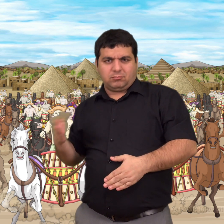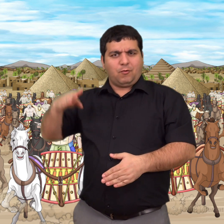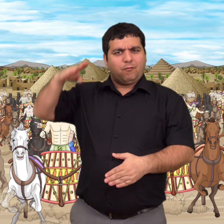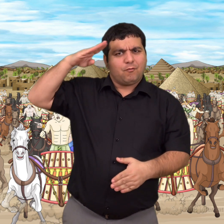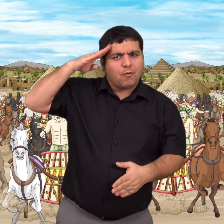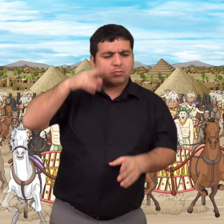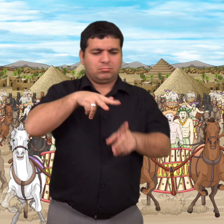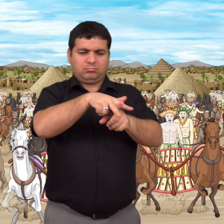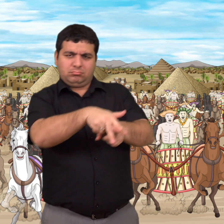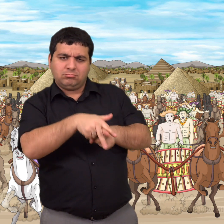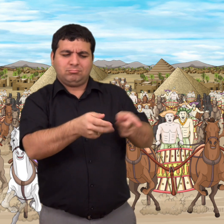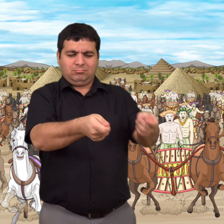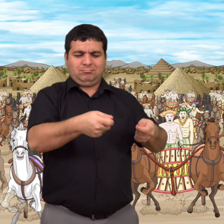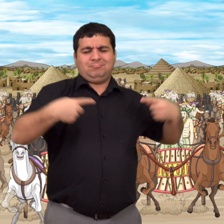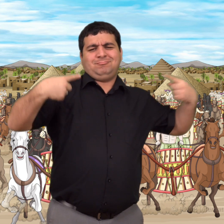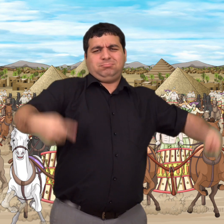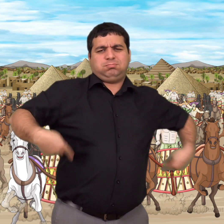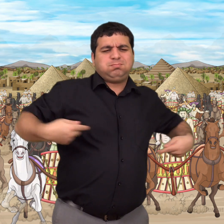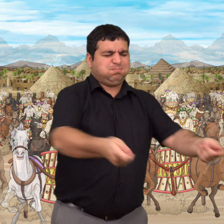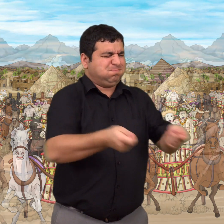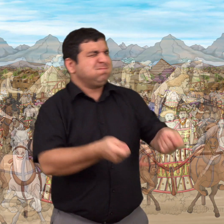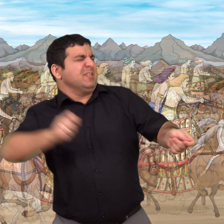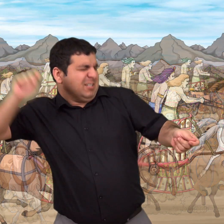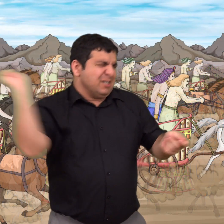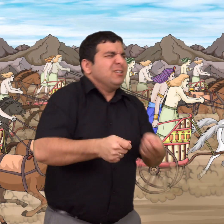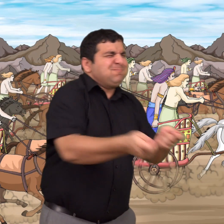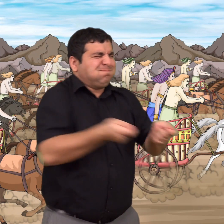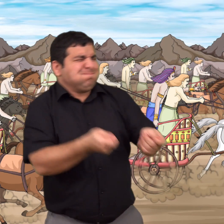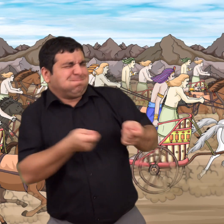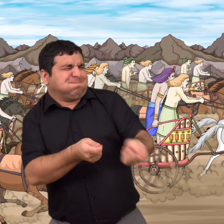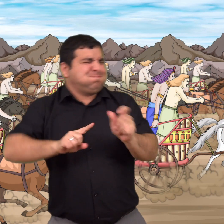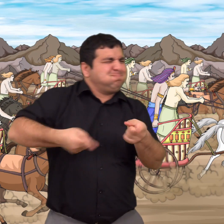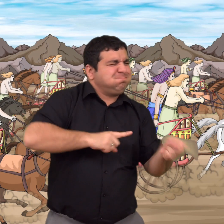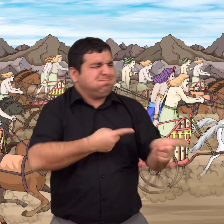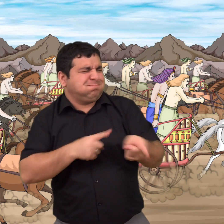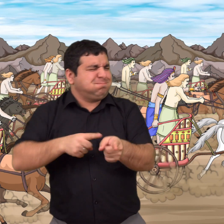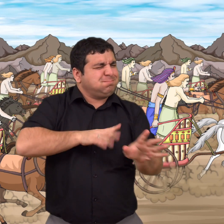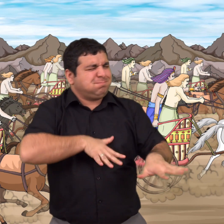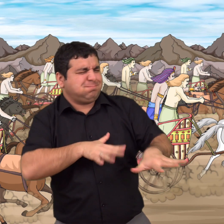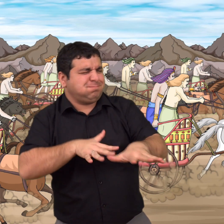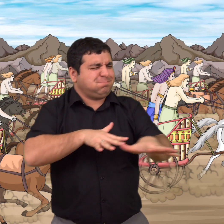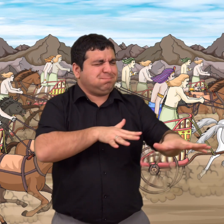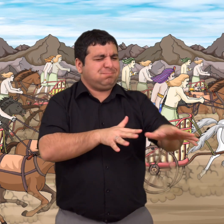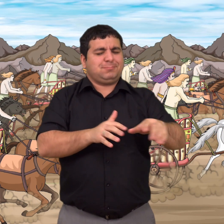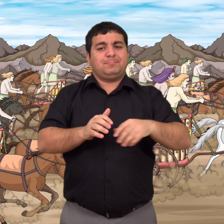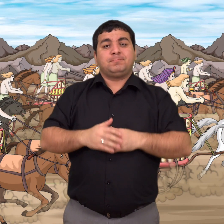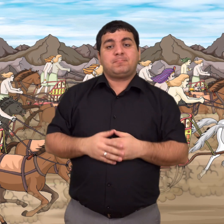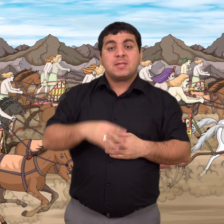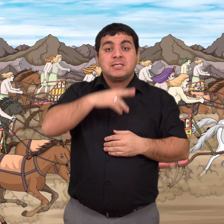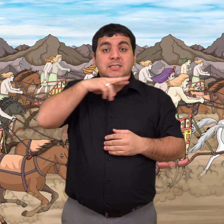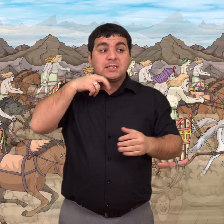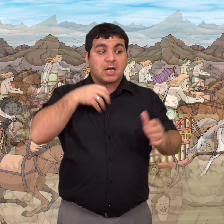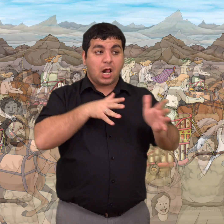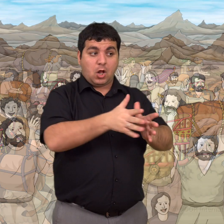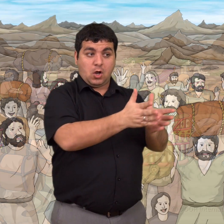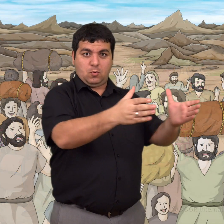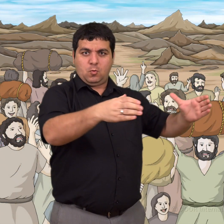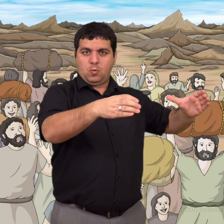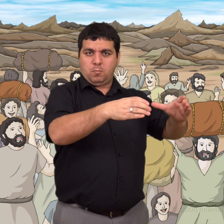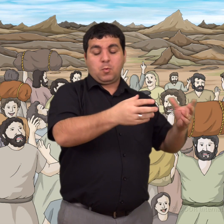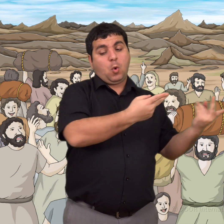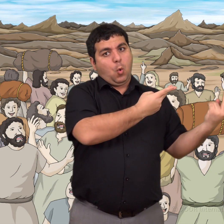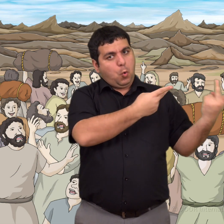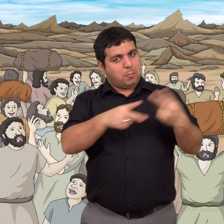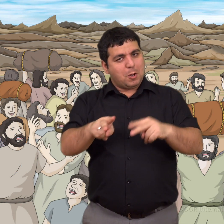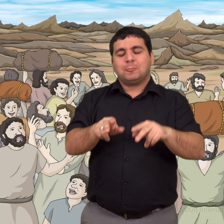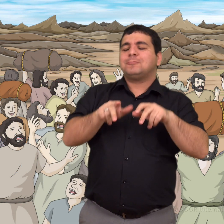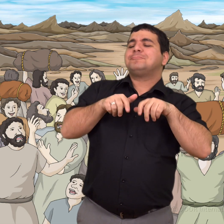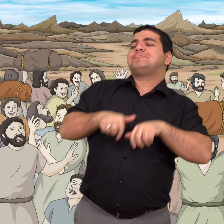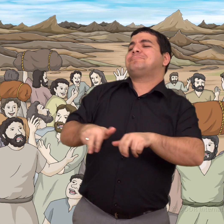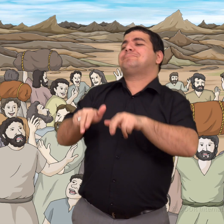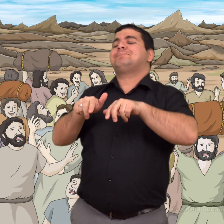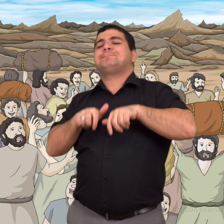The Egyptians—all Pharaoh’s horses and chariots, horsemen and troops—pursued the Israelites and overtook them as they camped by the sea near Pi-hahiroth, opposite Baal-zephon.